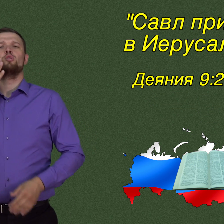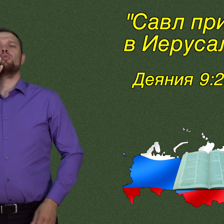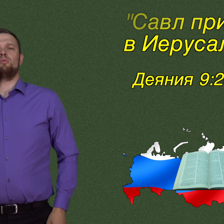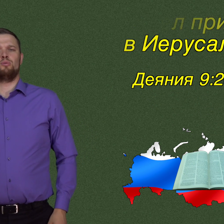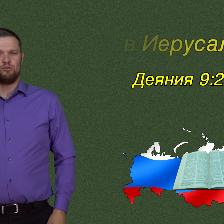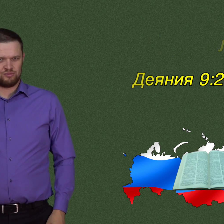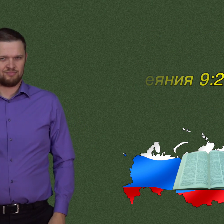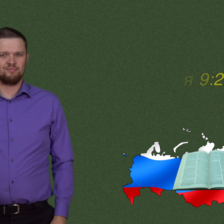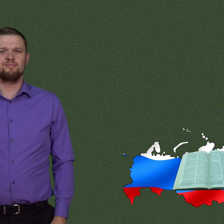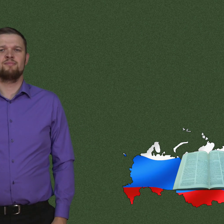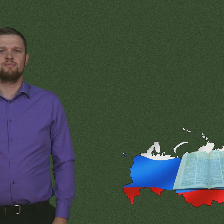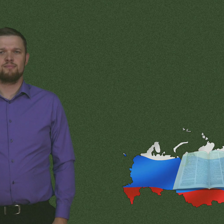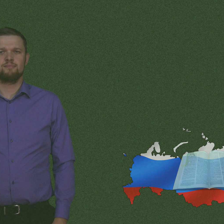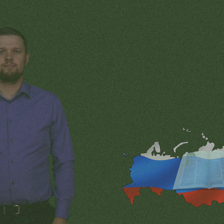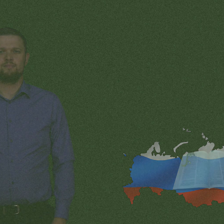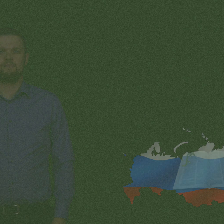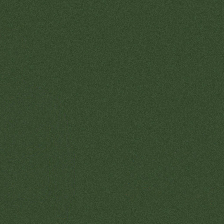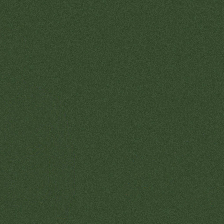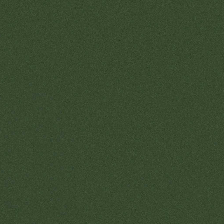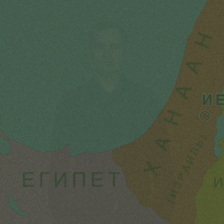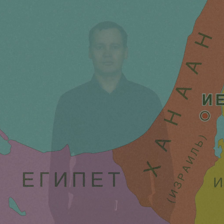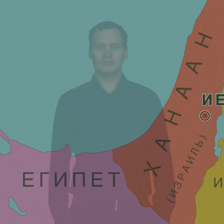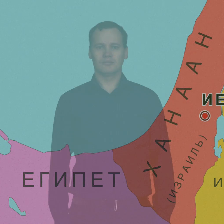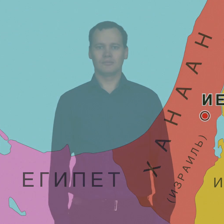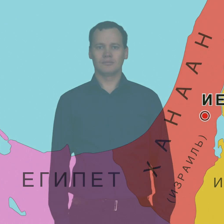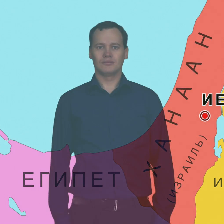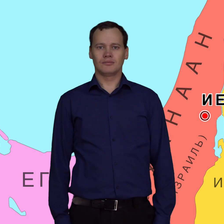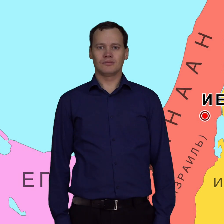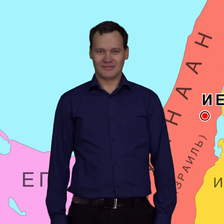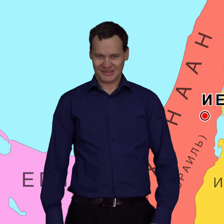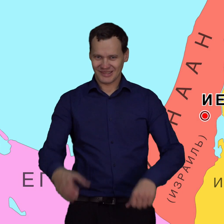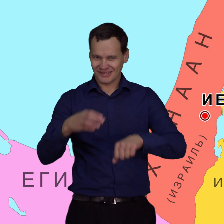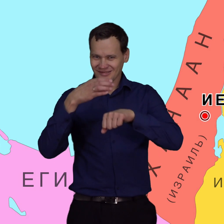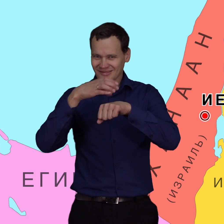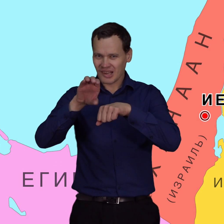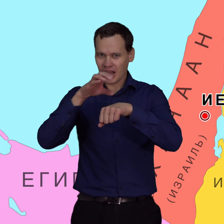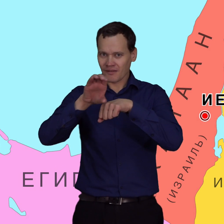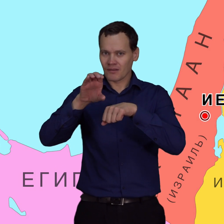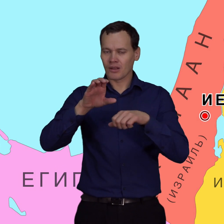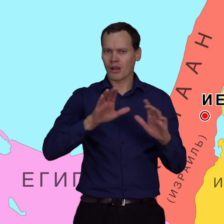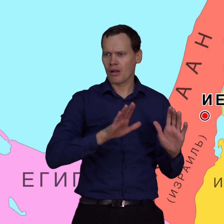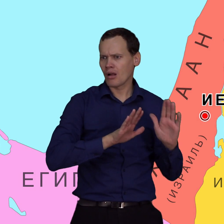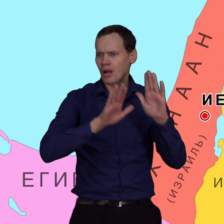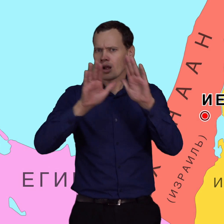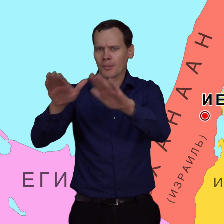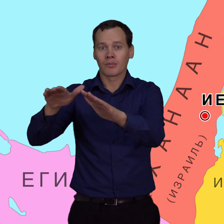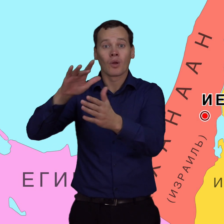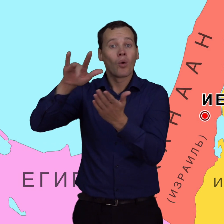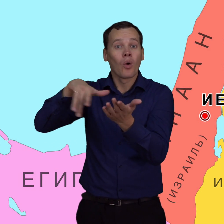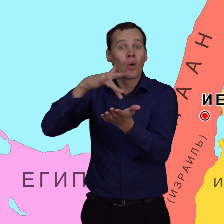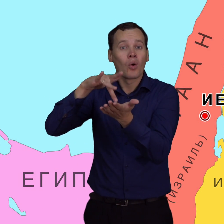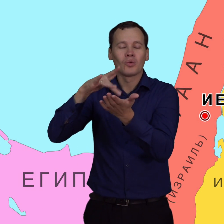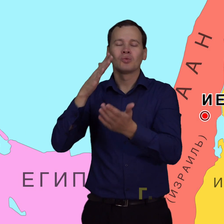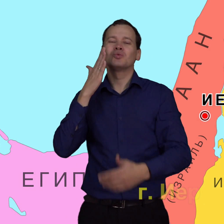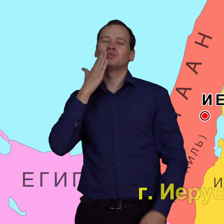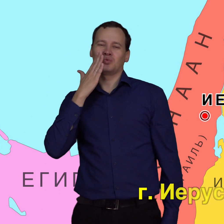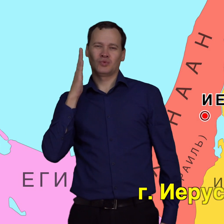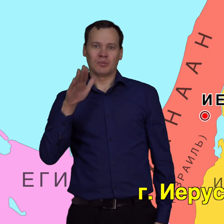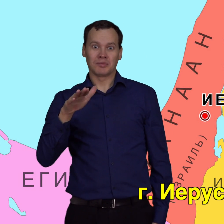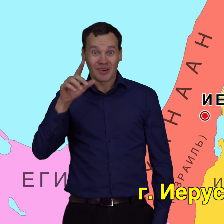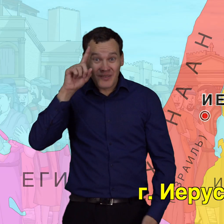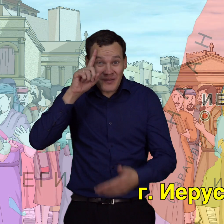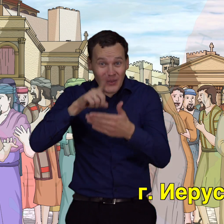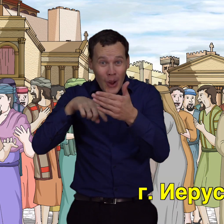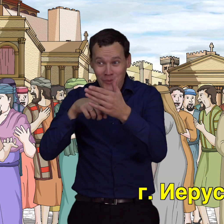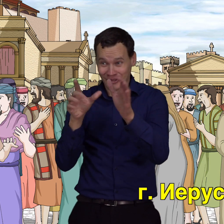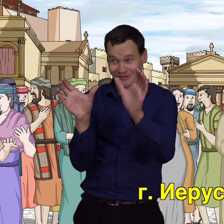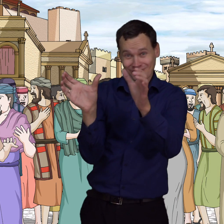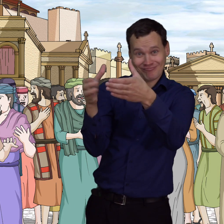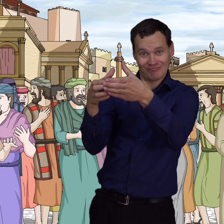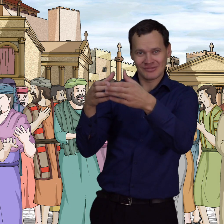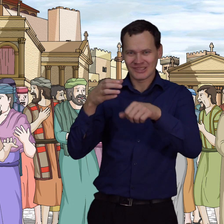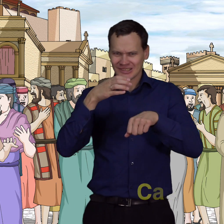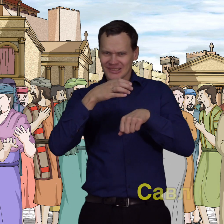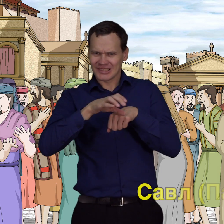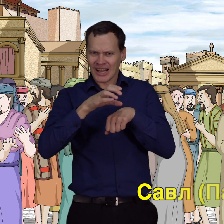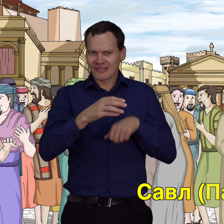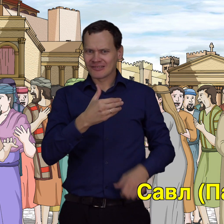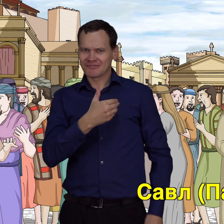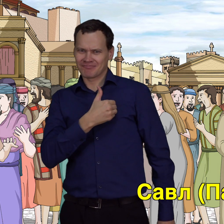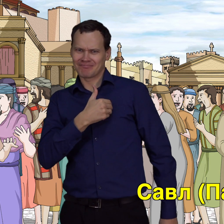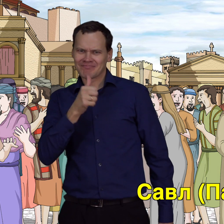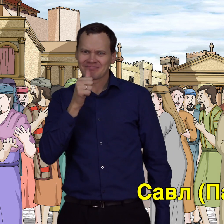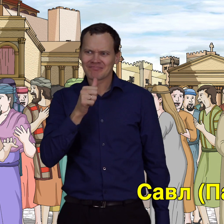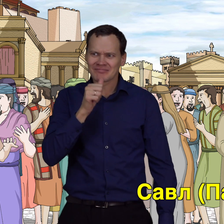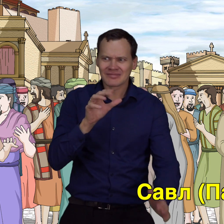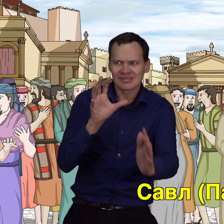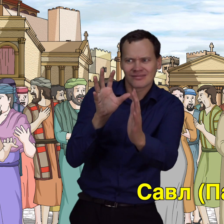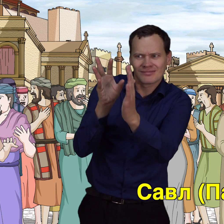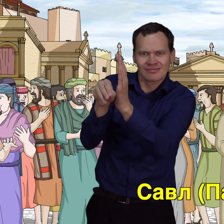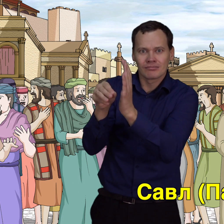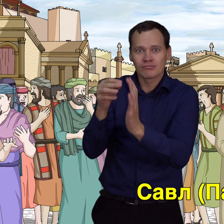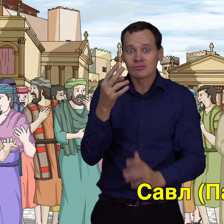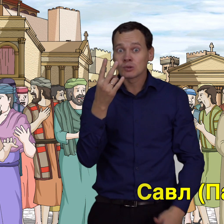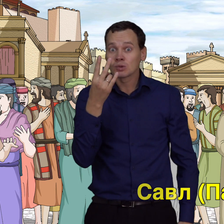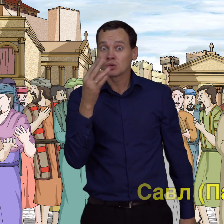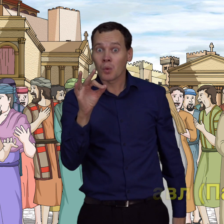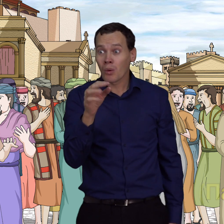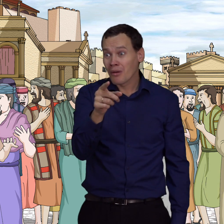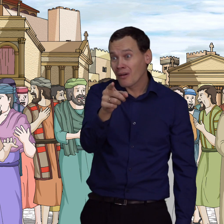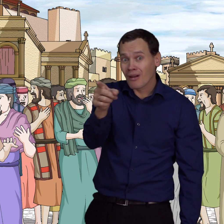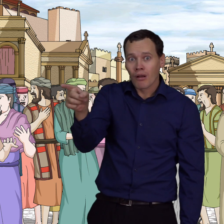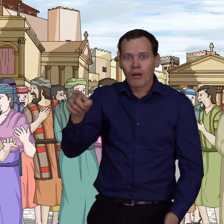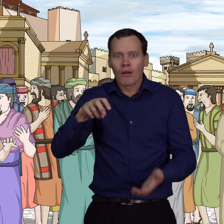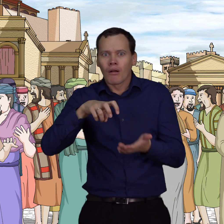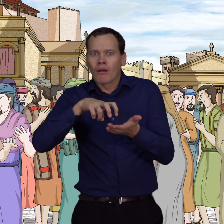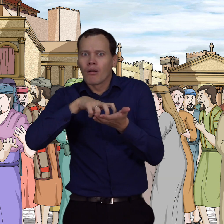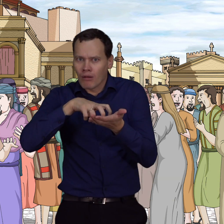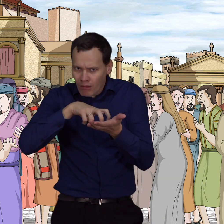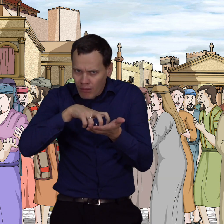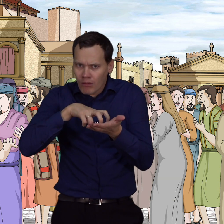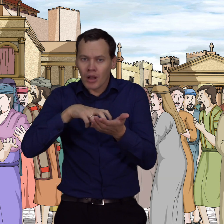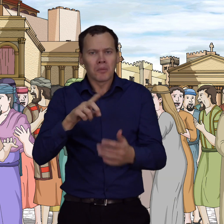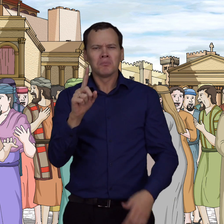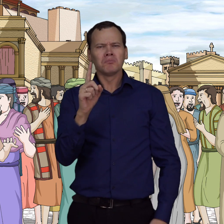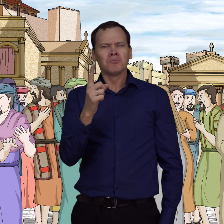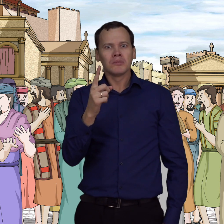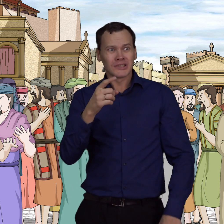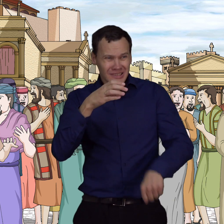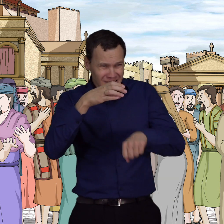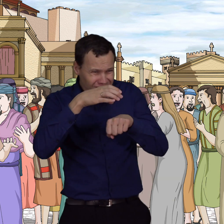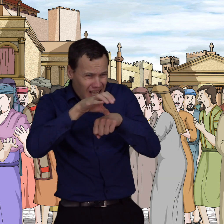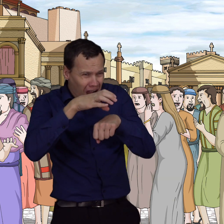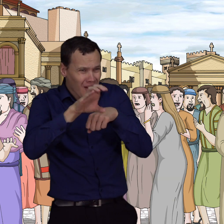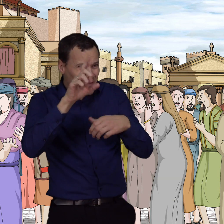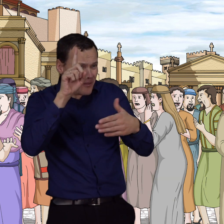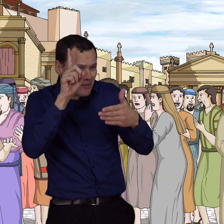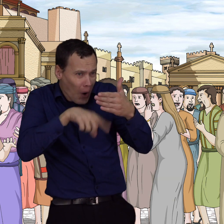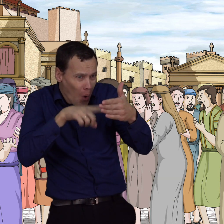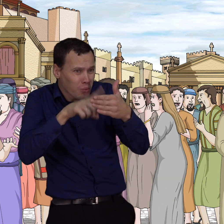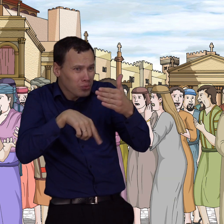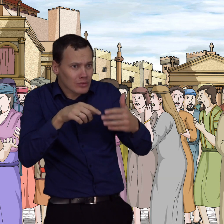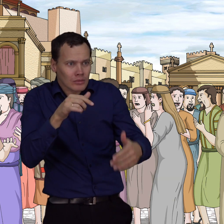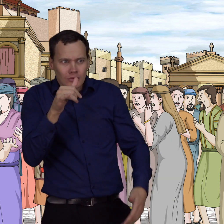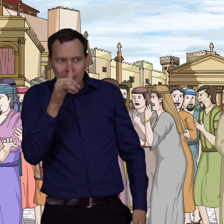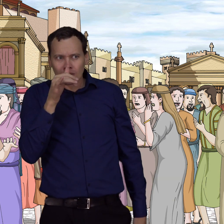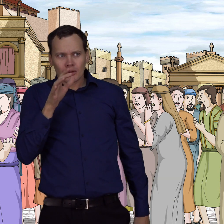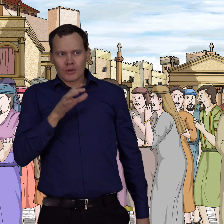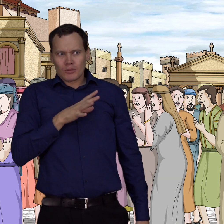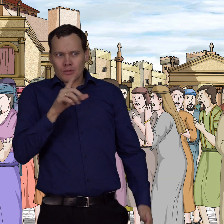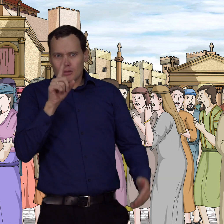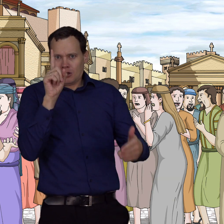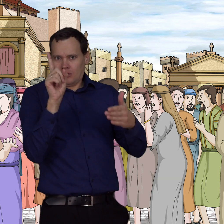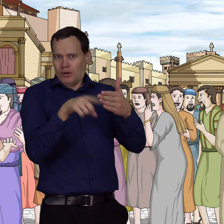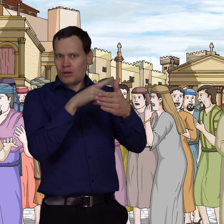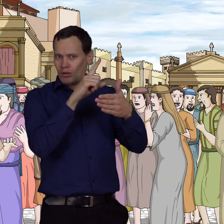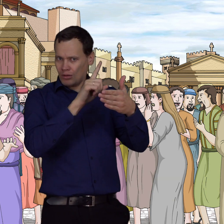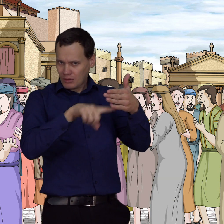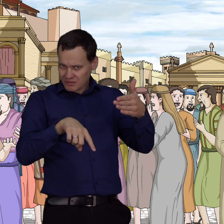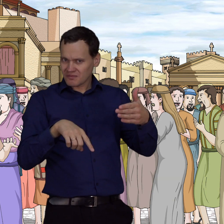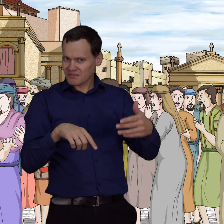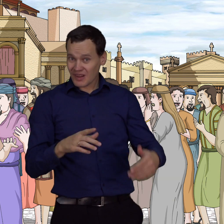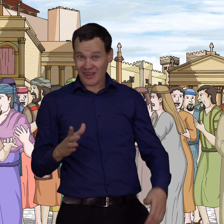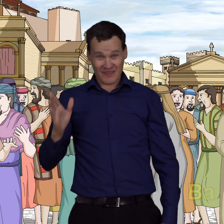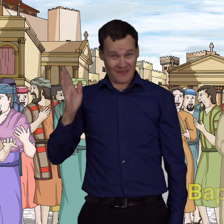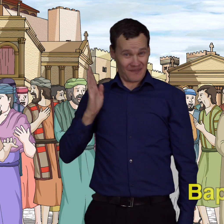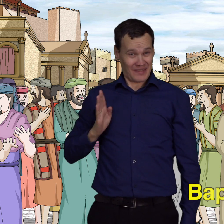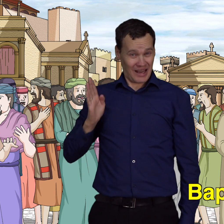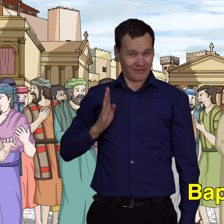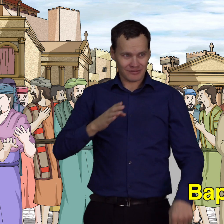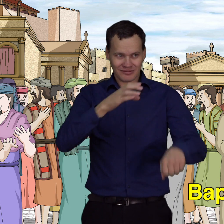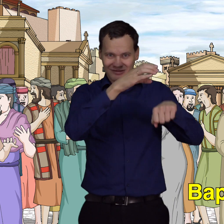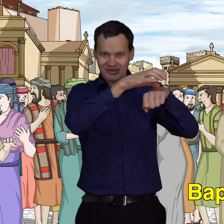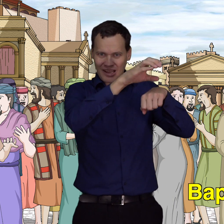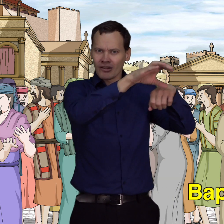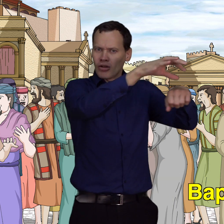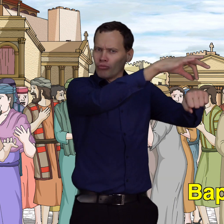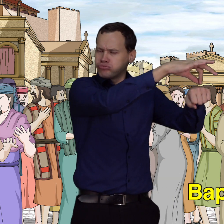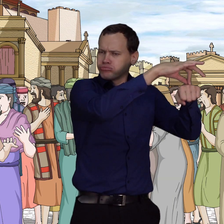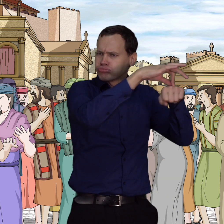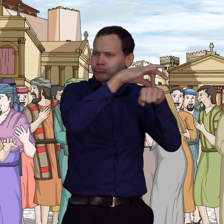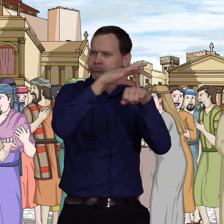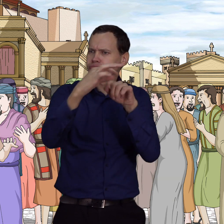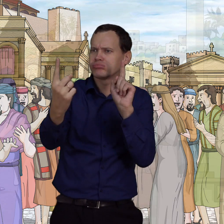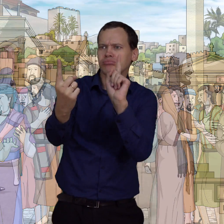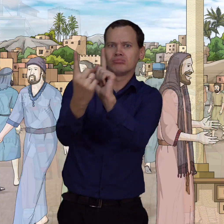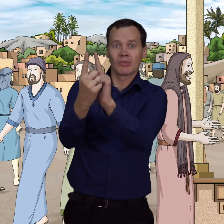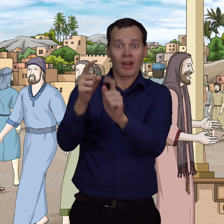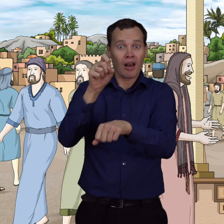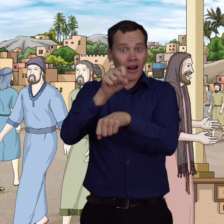When Saul arrived in Jerusalem, he tried to join the disciples, but they were all afraid of him, not believing that he was a disciple.